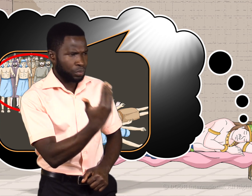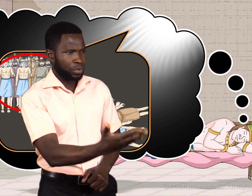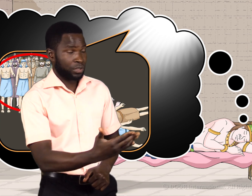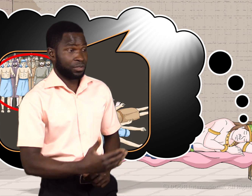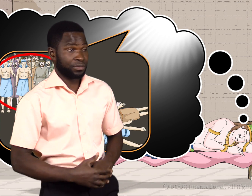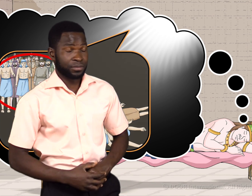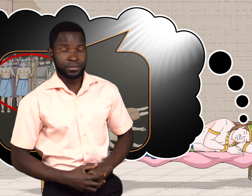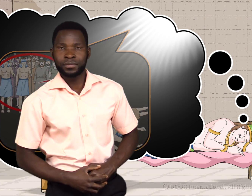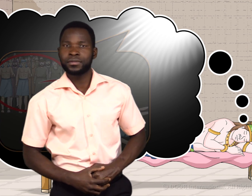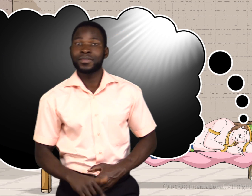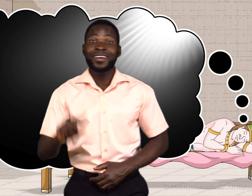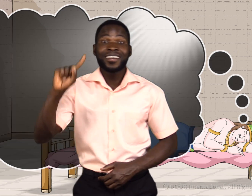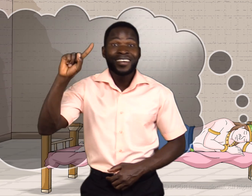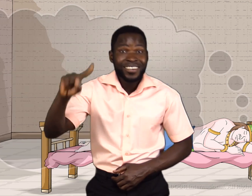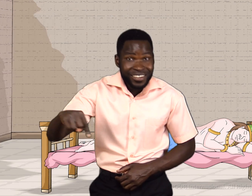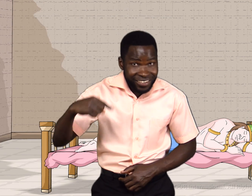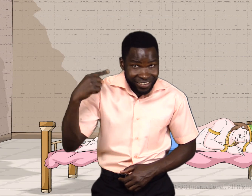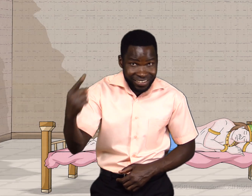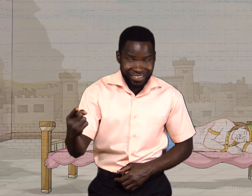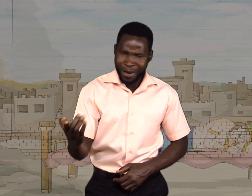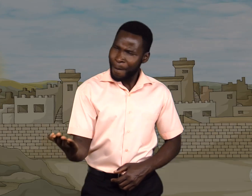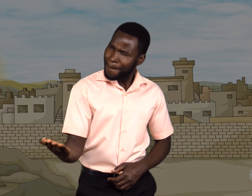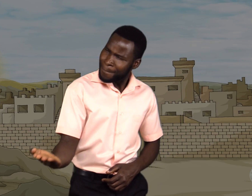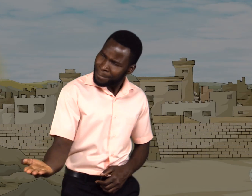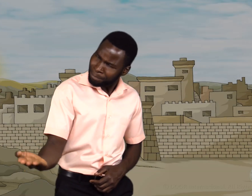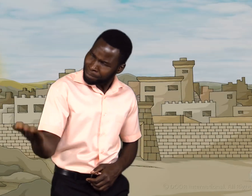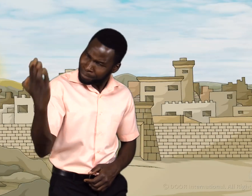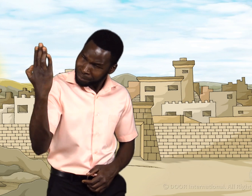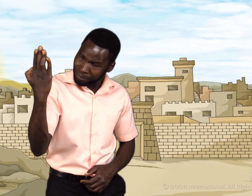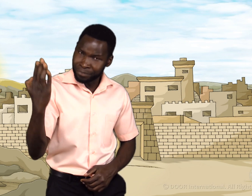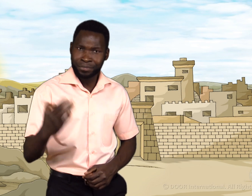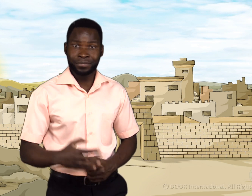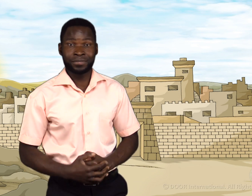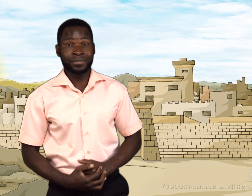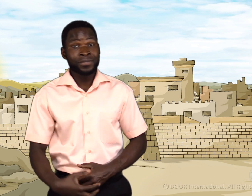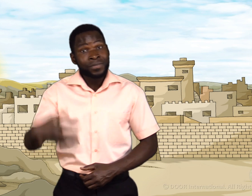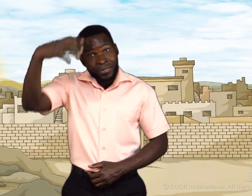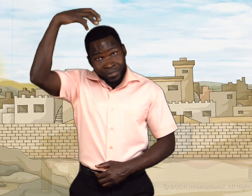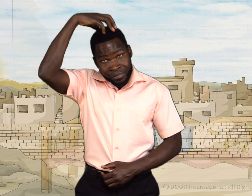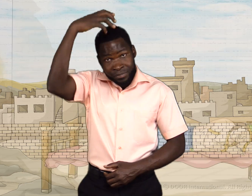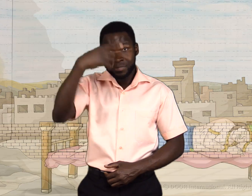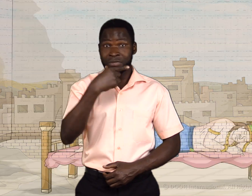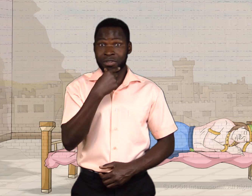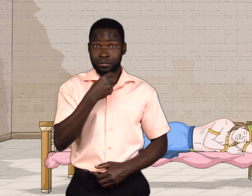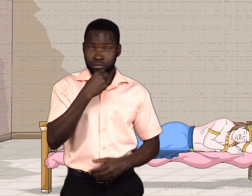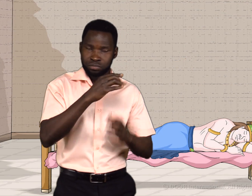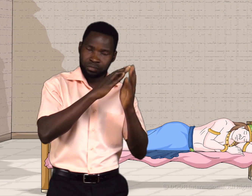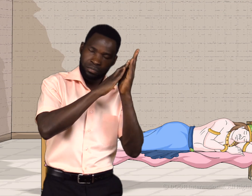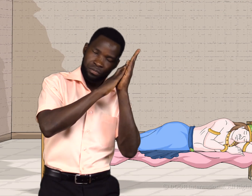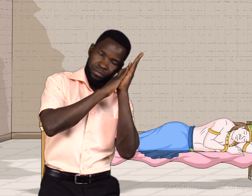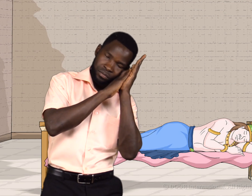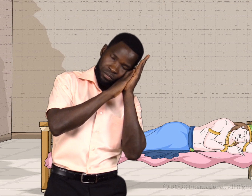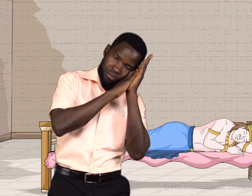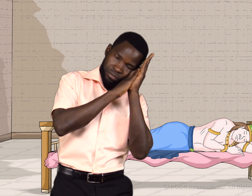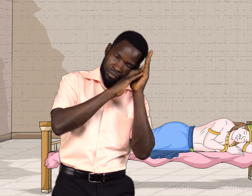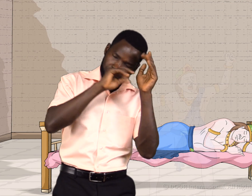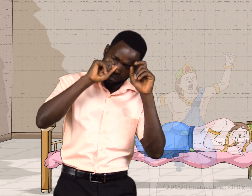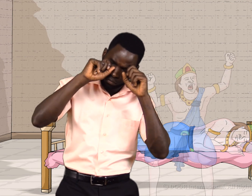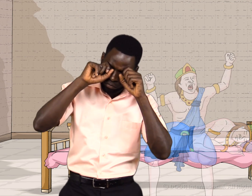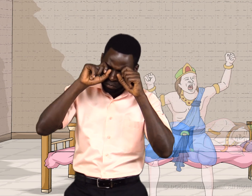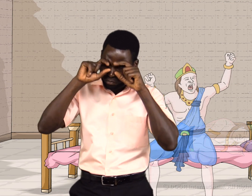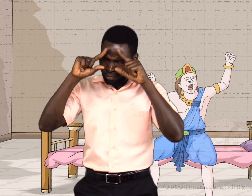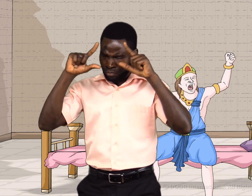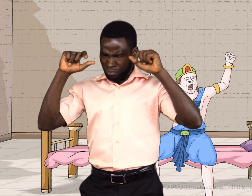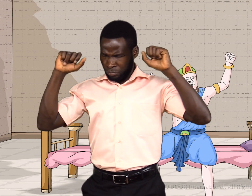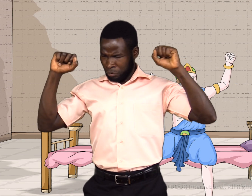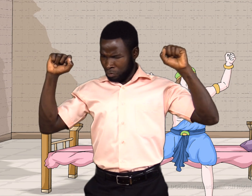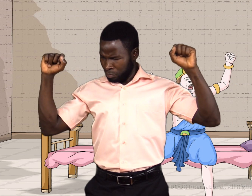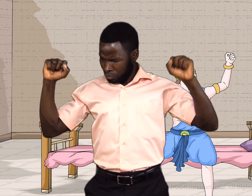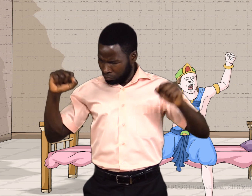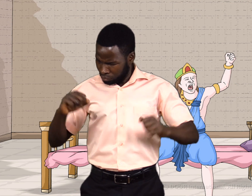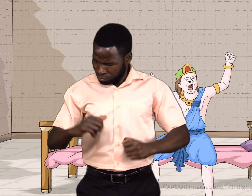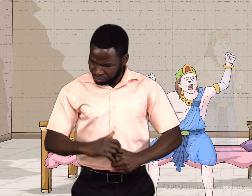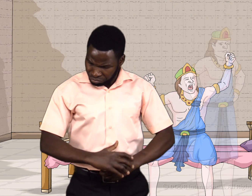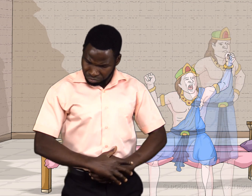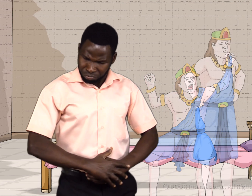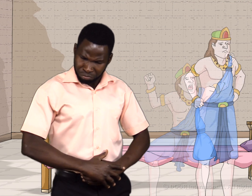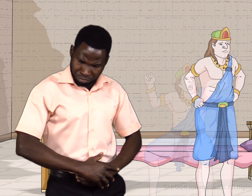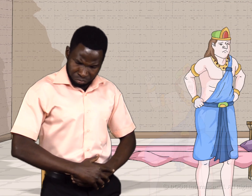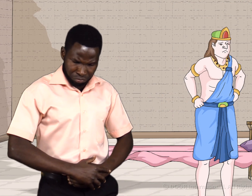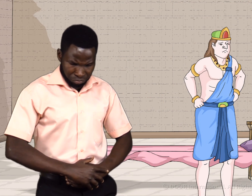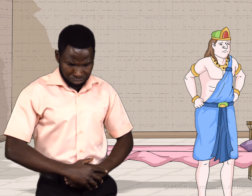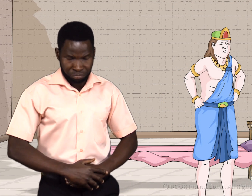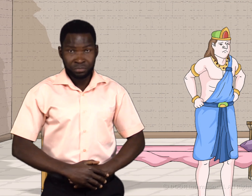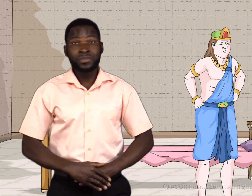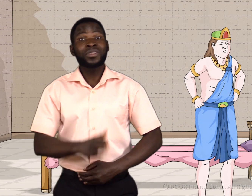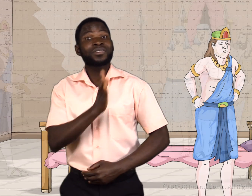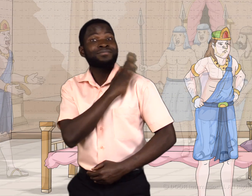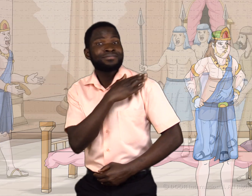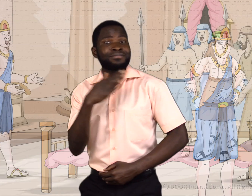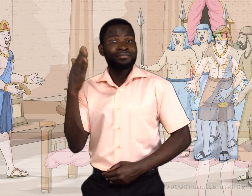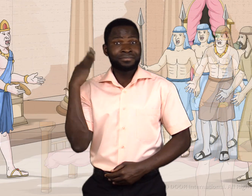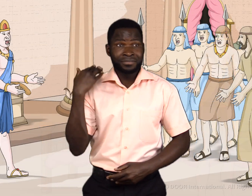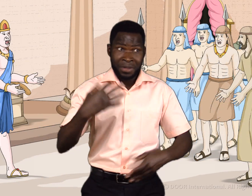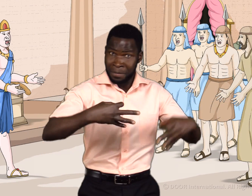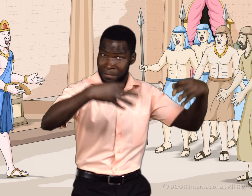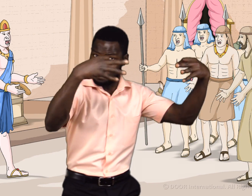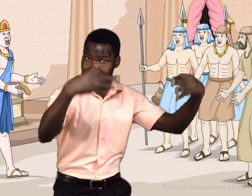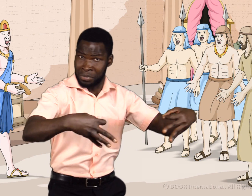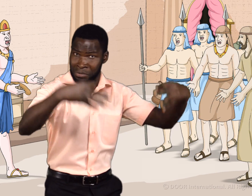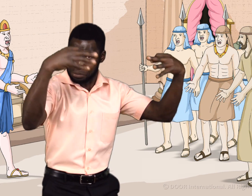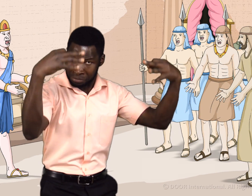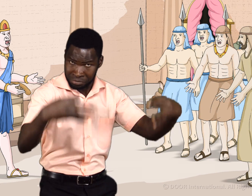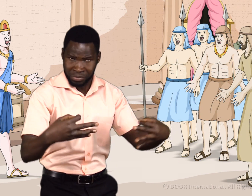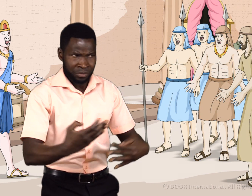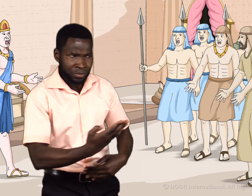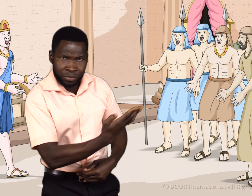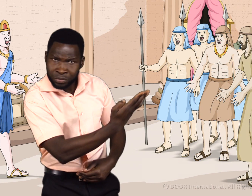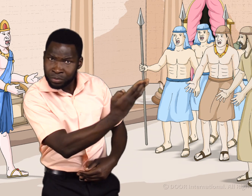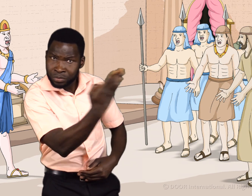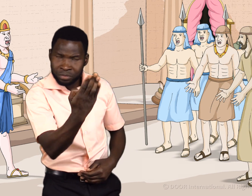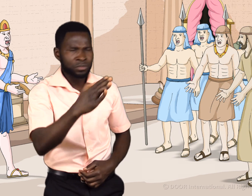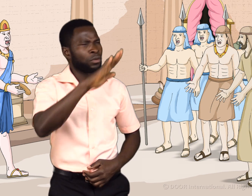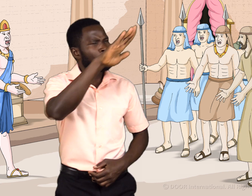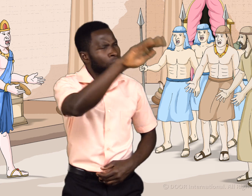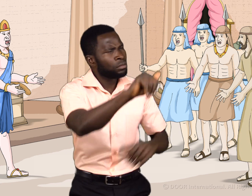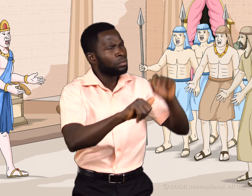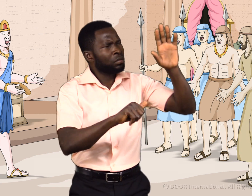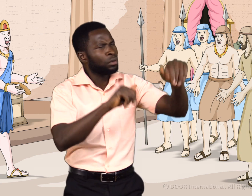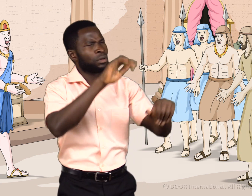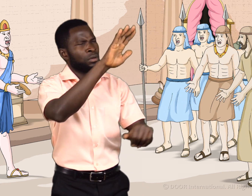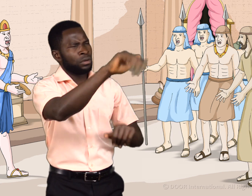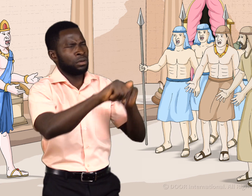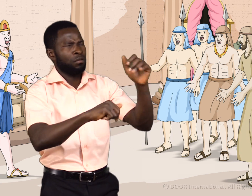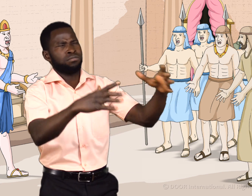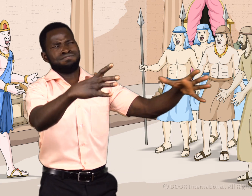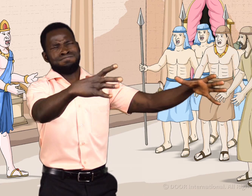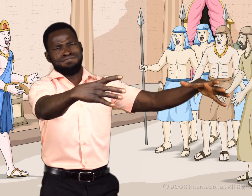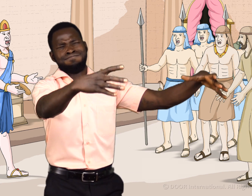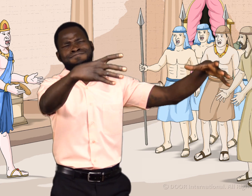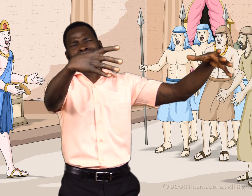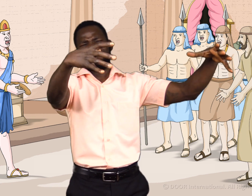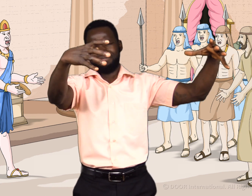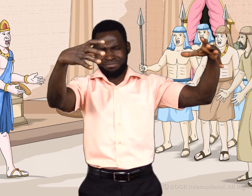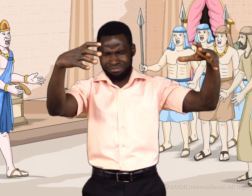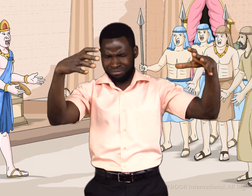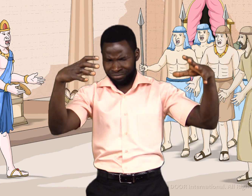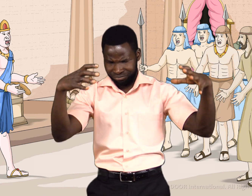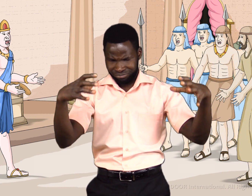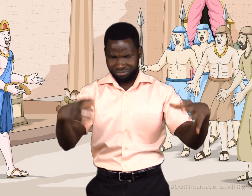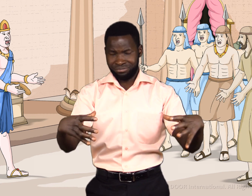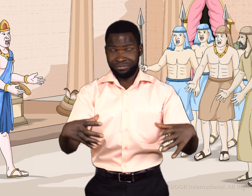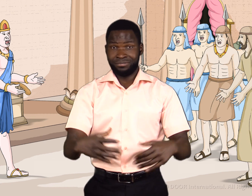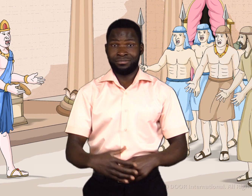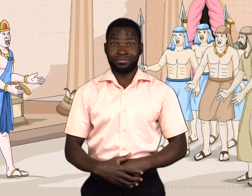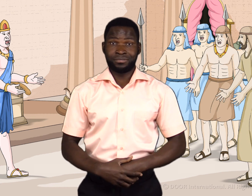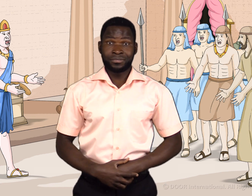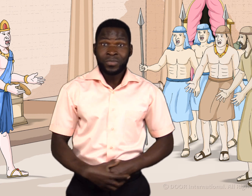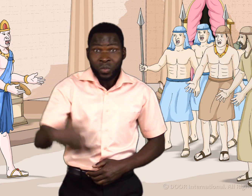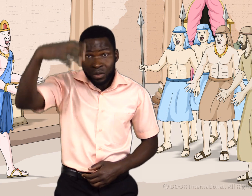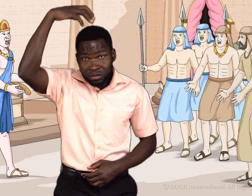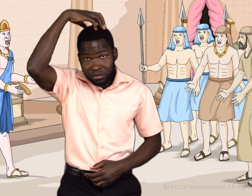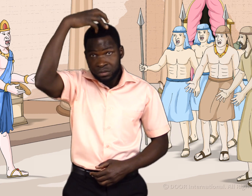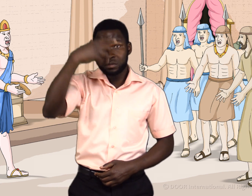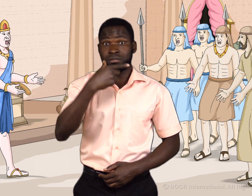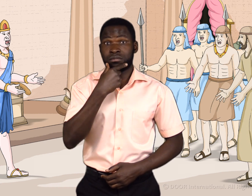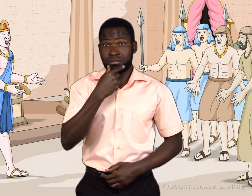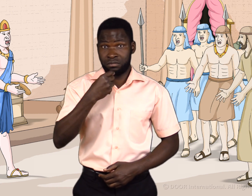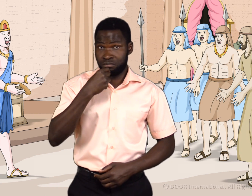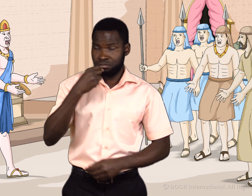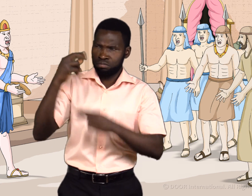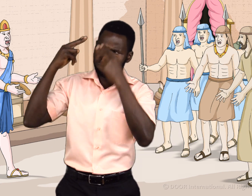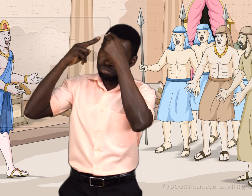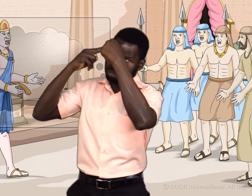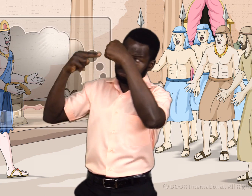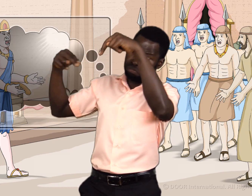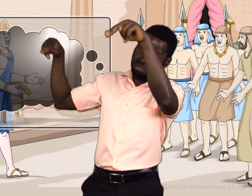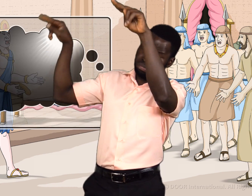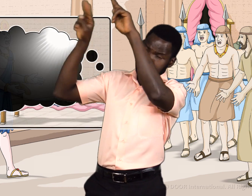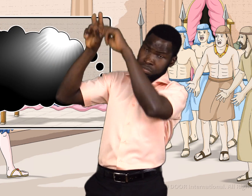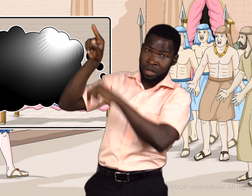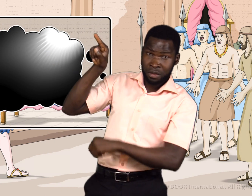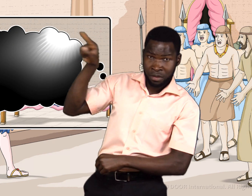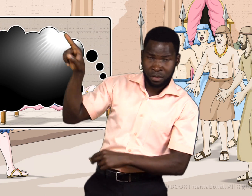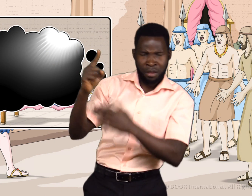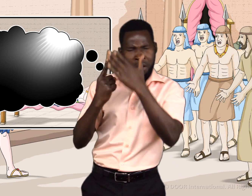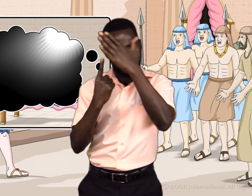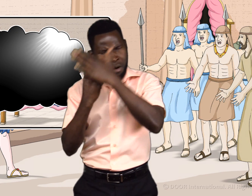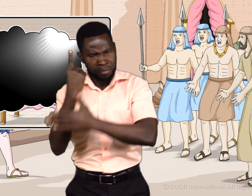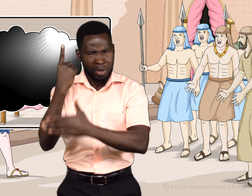Early the next morning Abimelech got up and summoned all his servants;